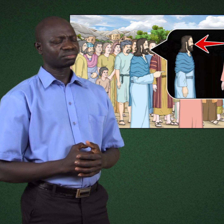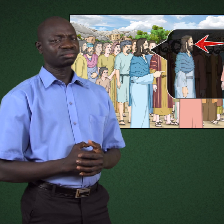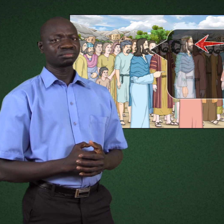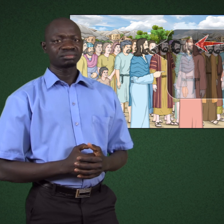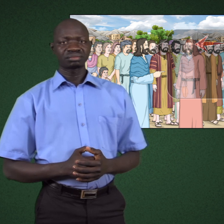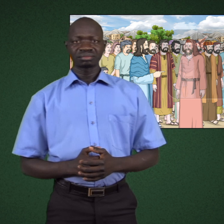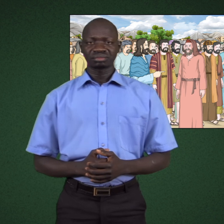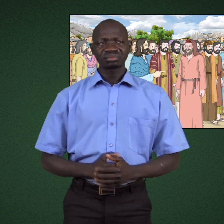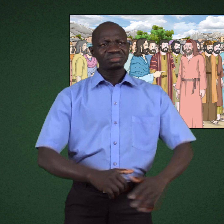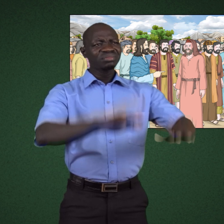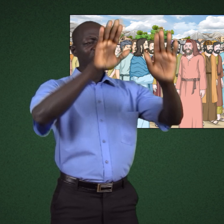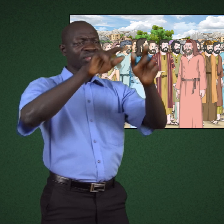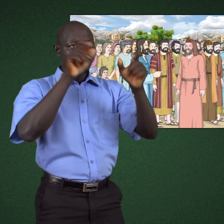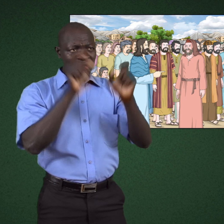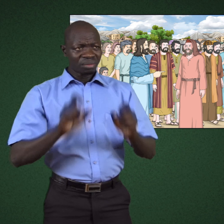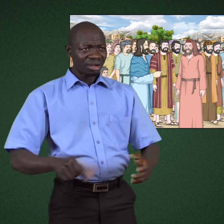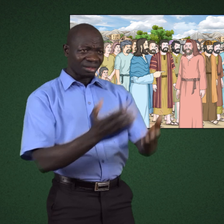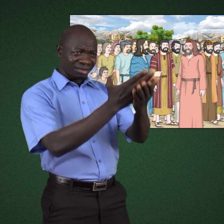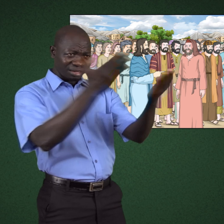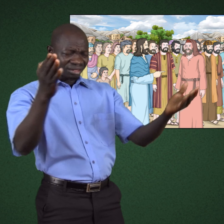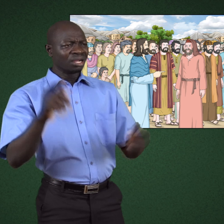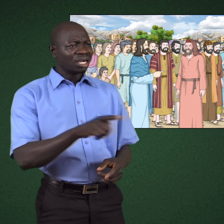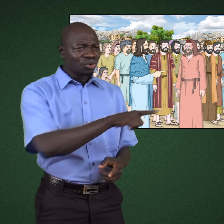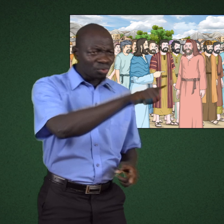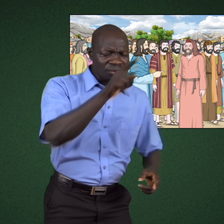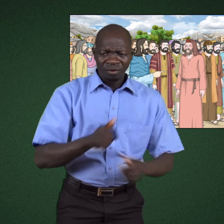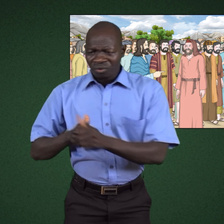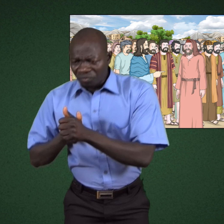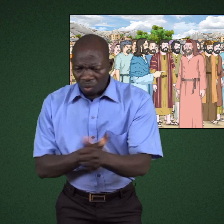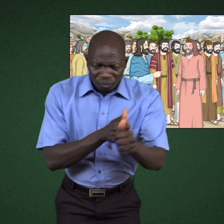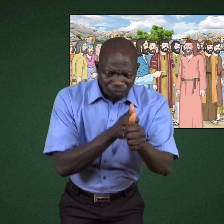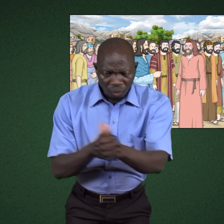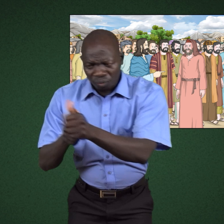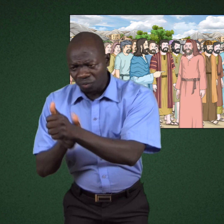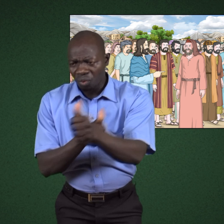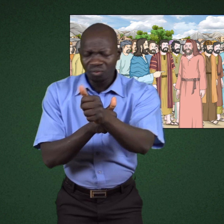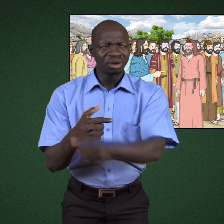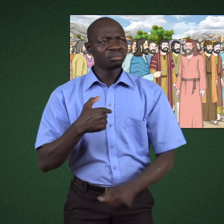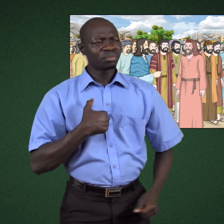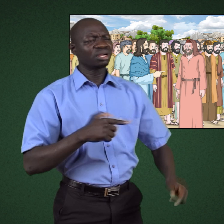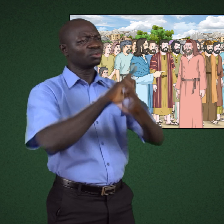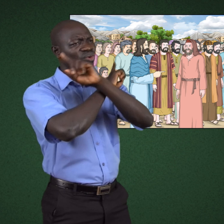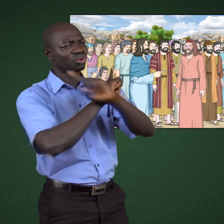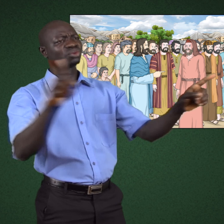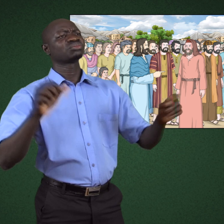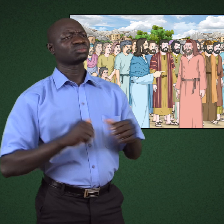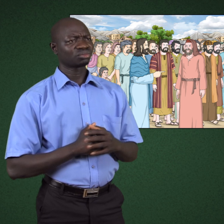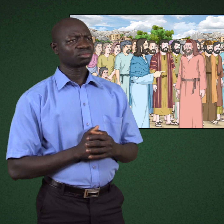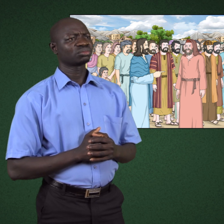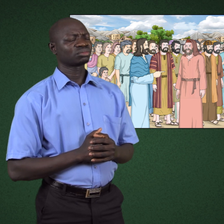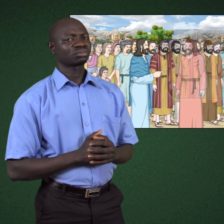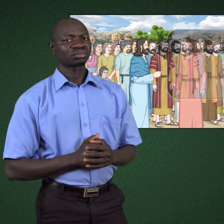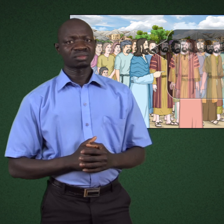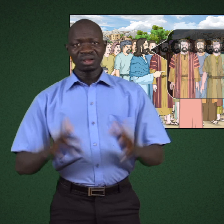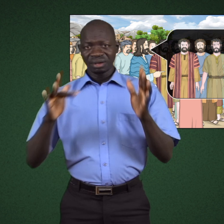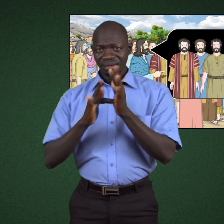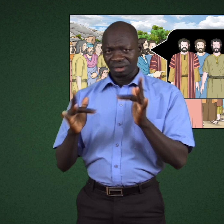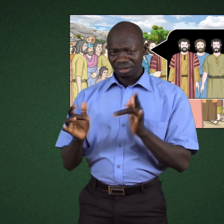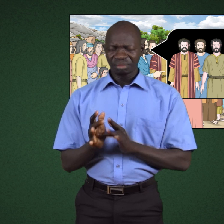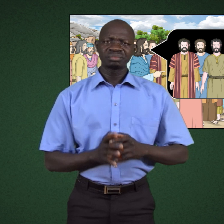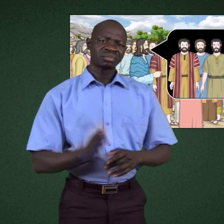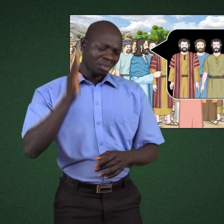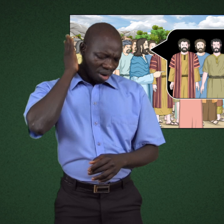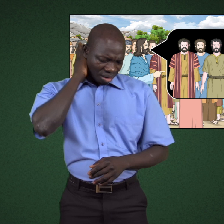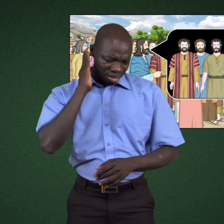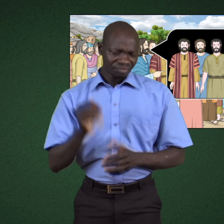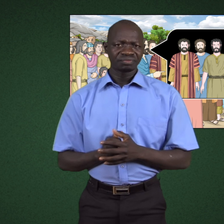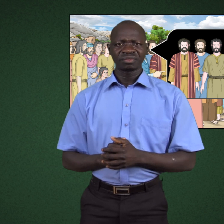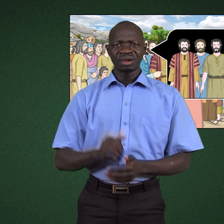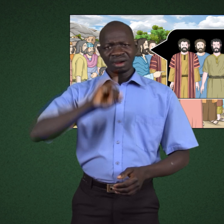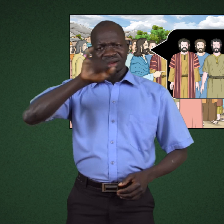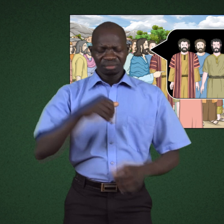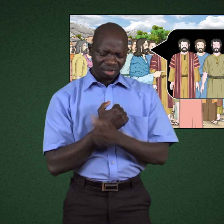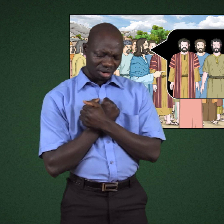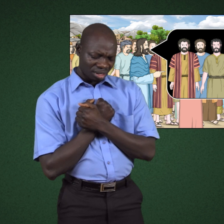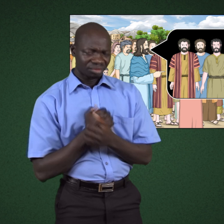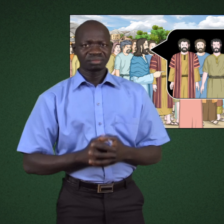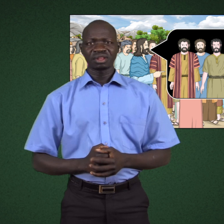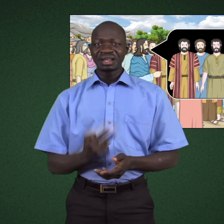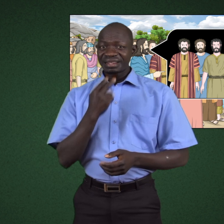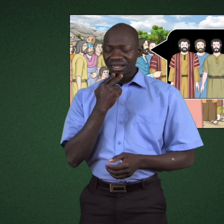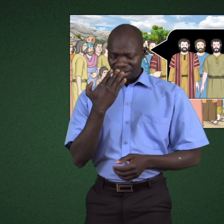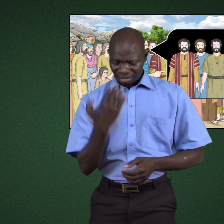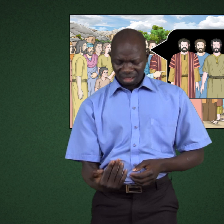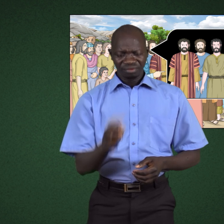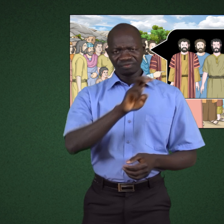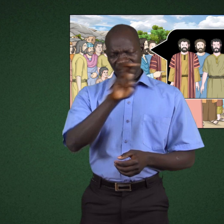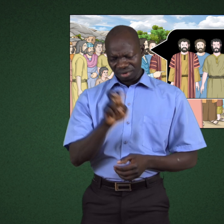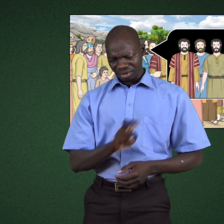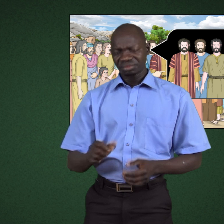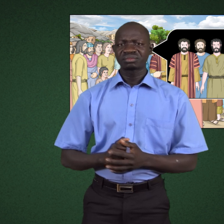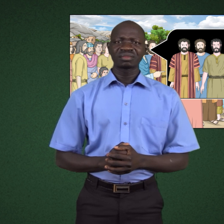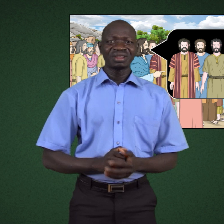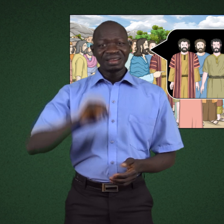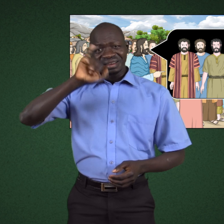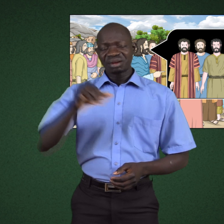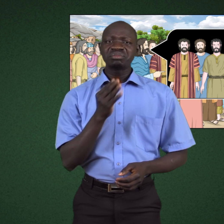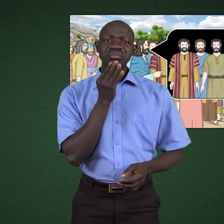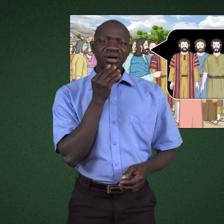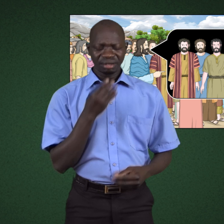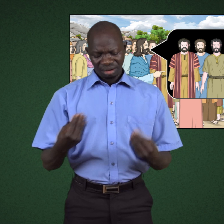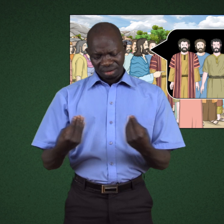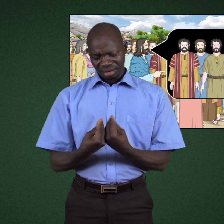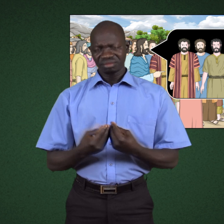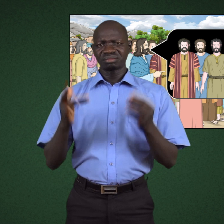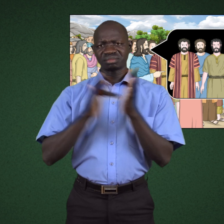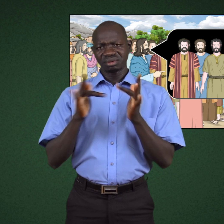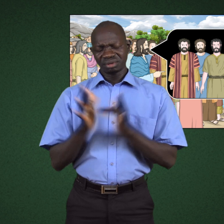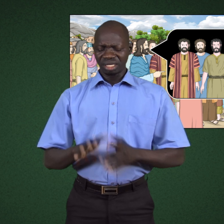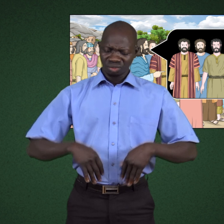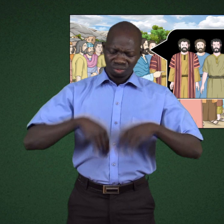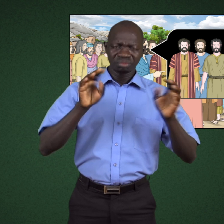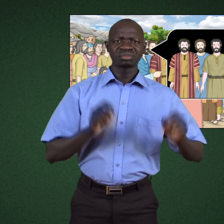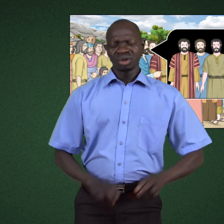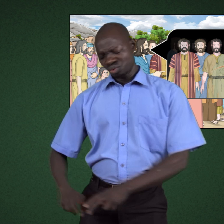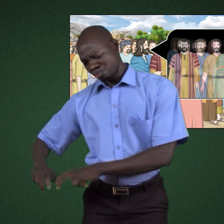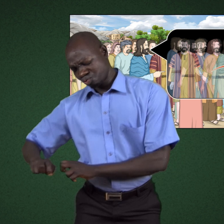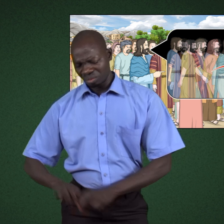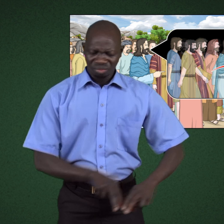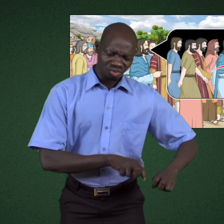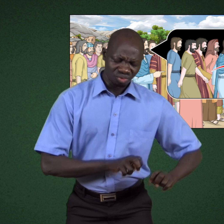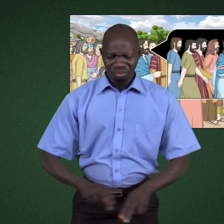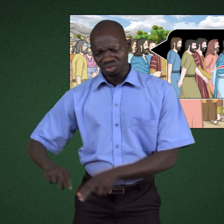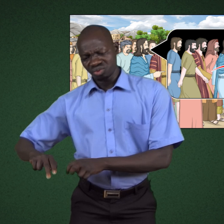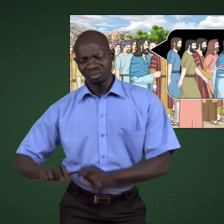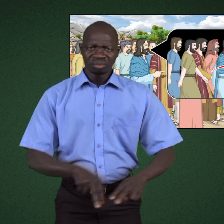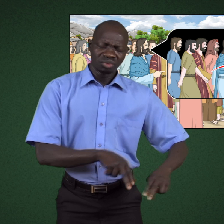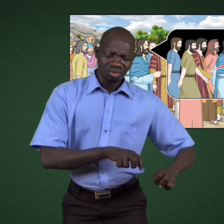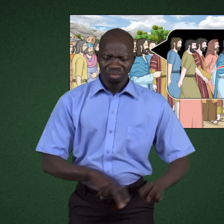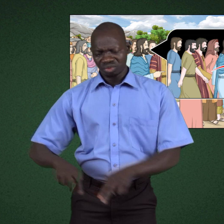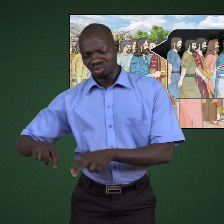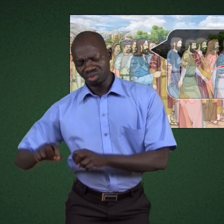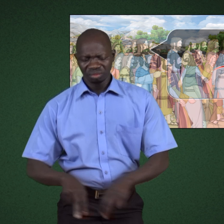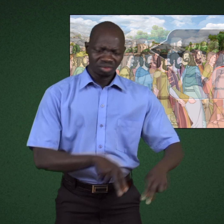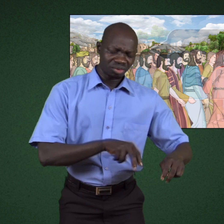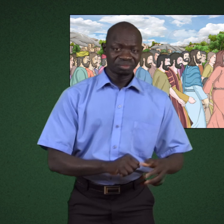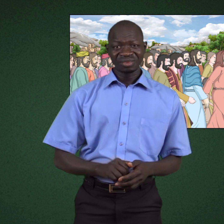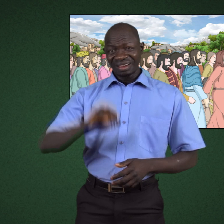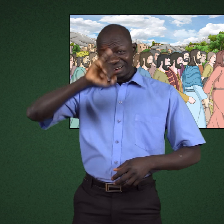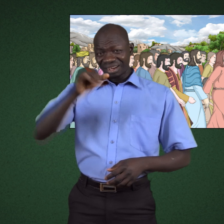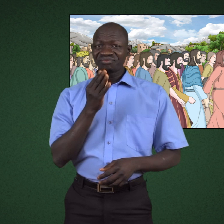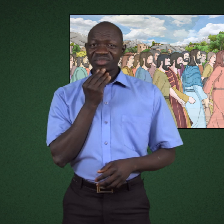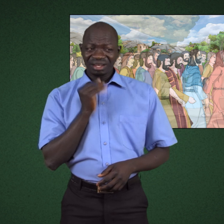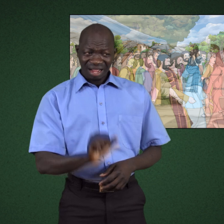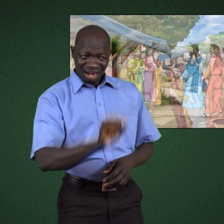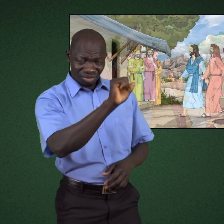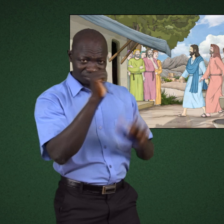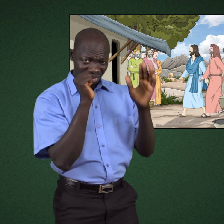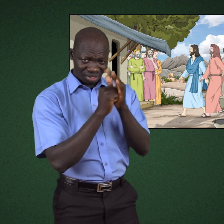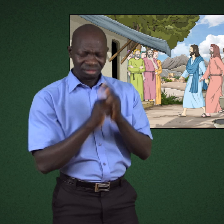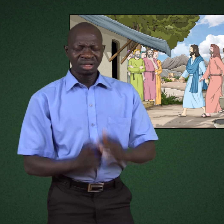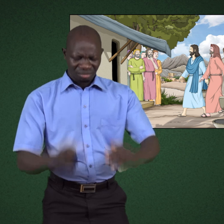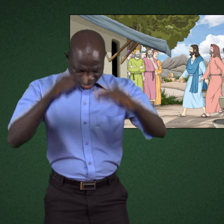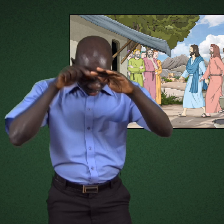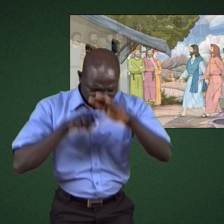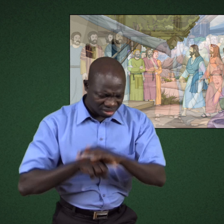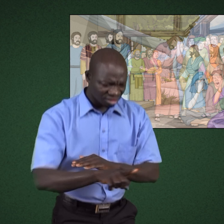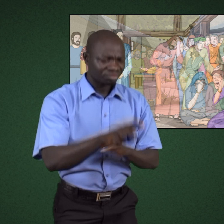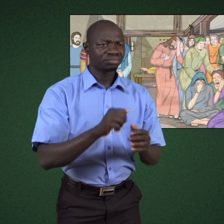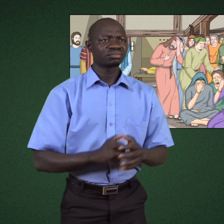just believe.” And He did not allow anyone to accompany Him except Peter, James, and John the brother of James.